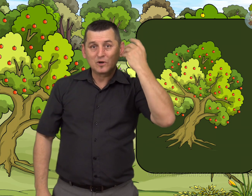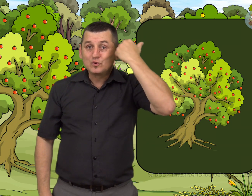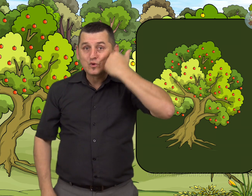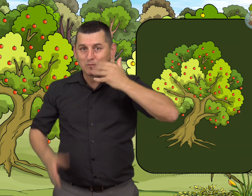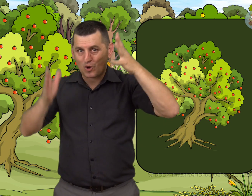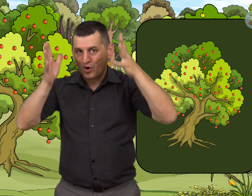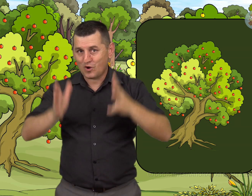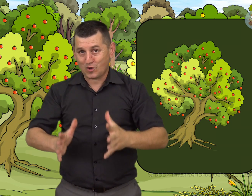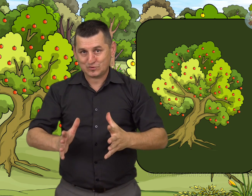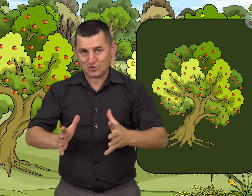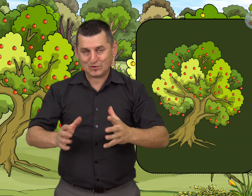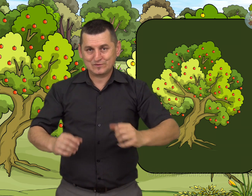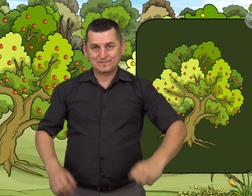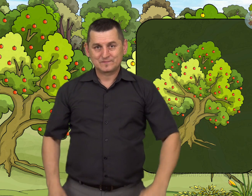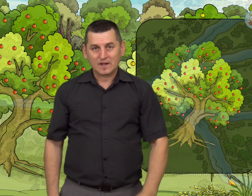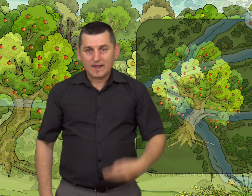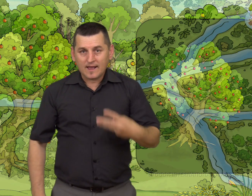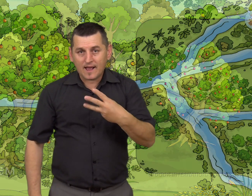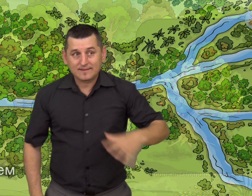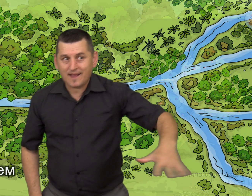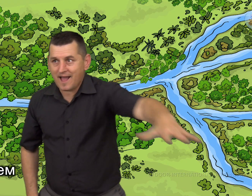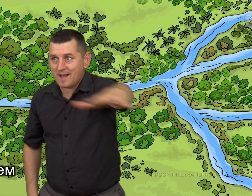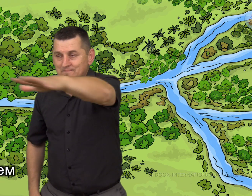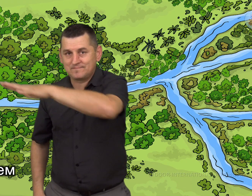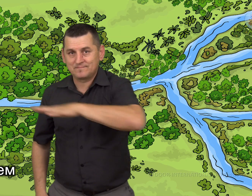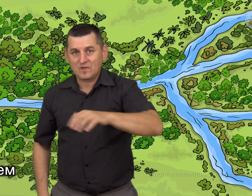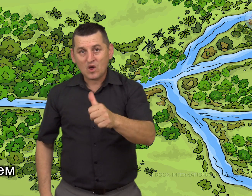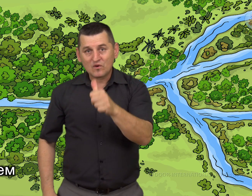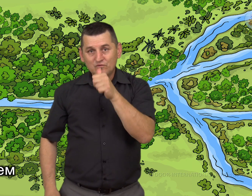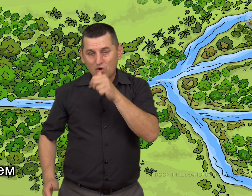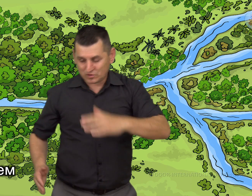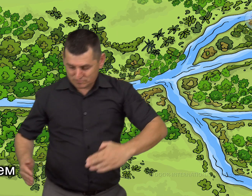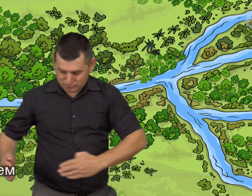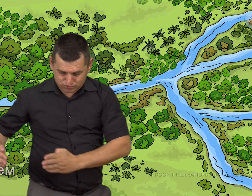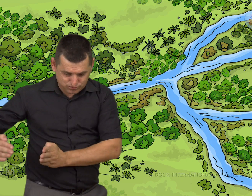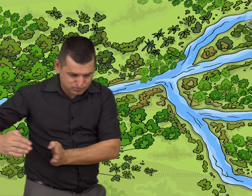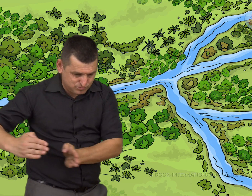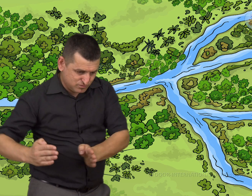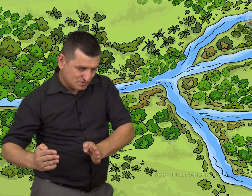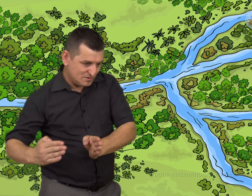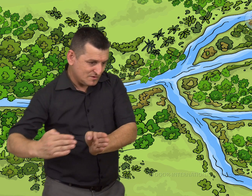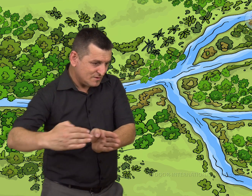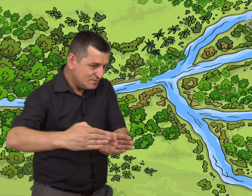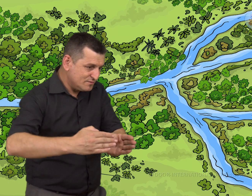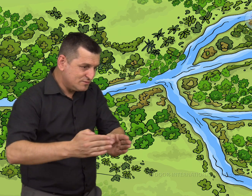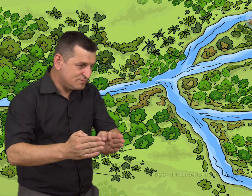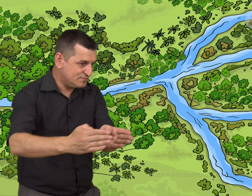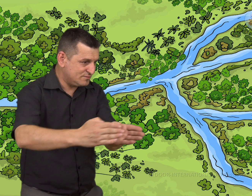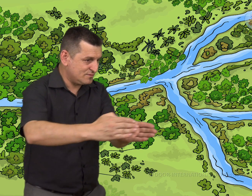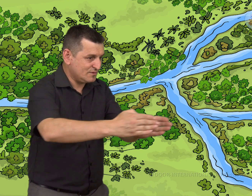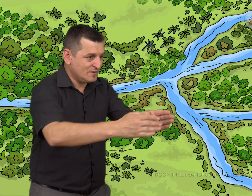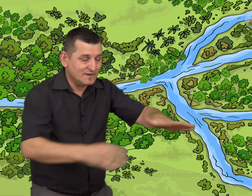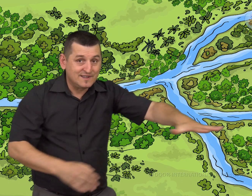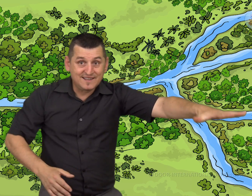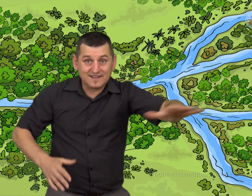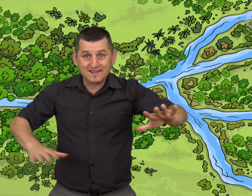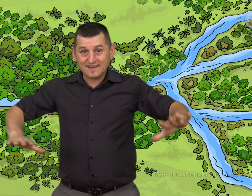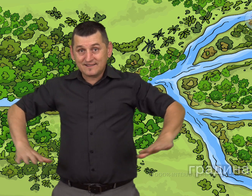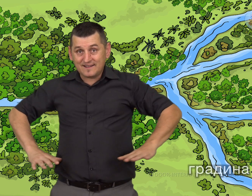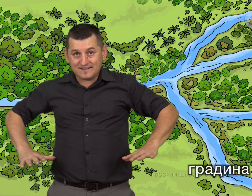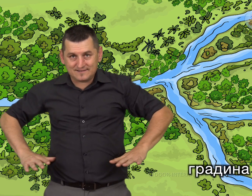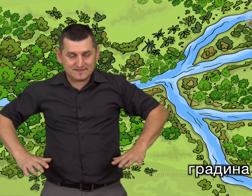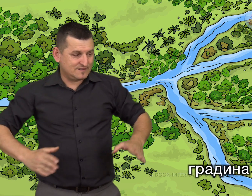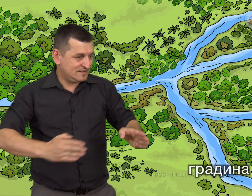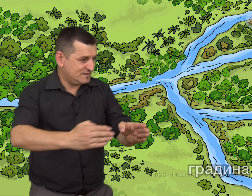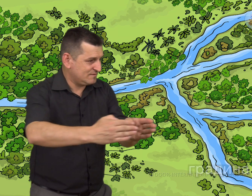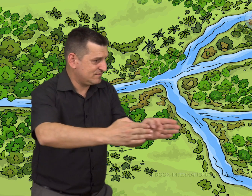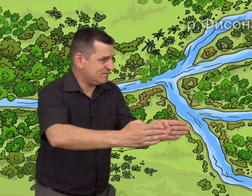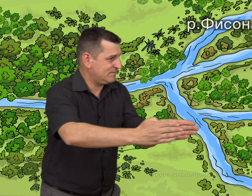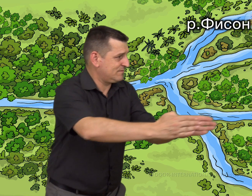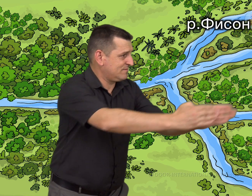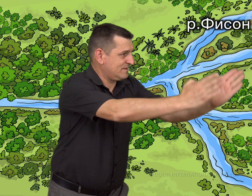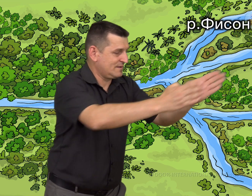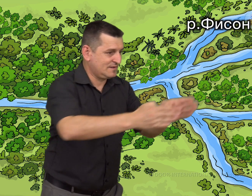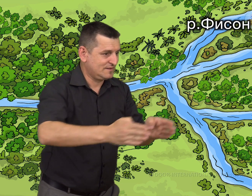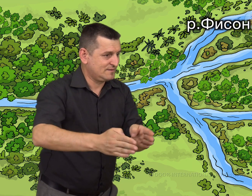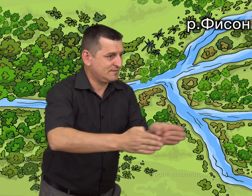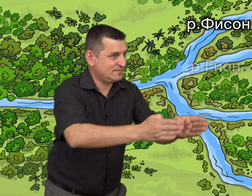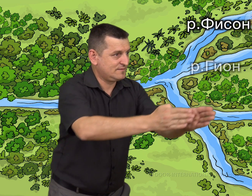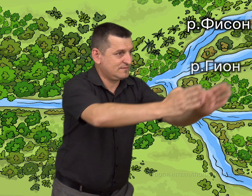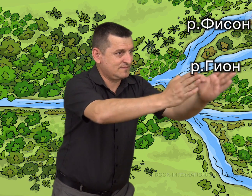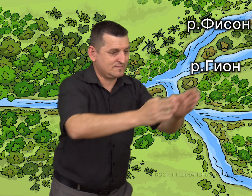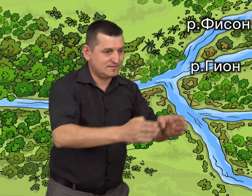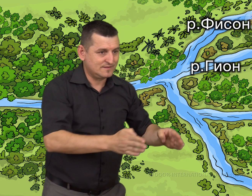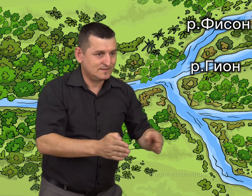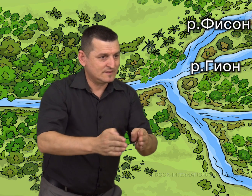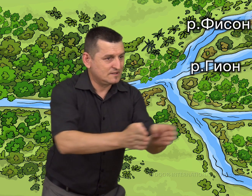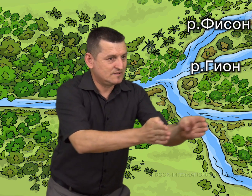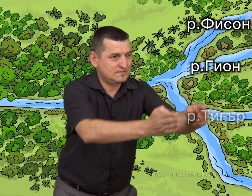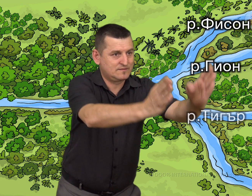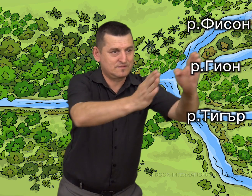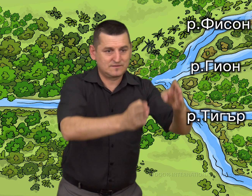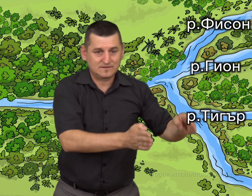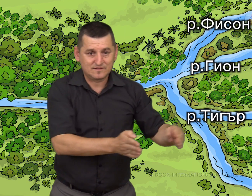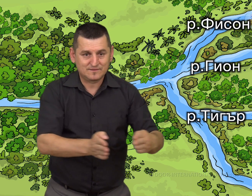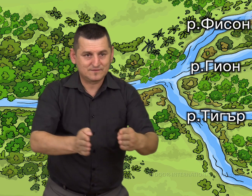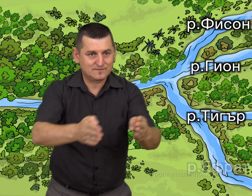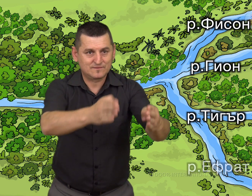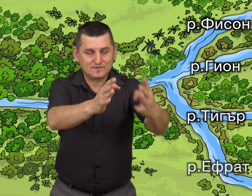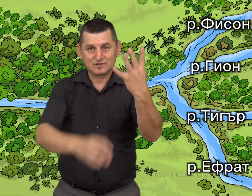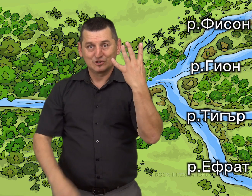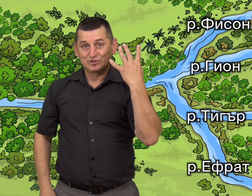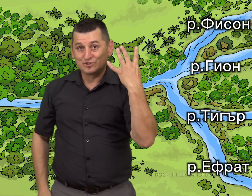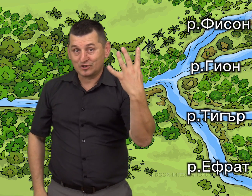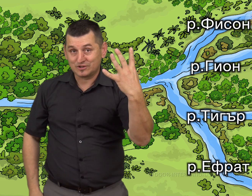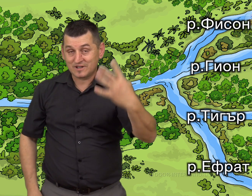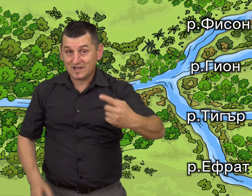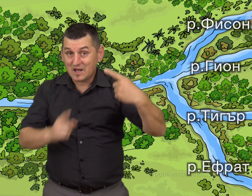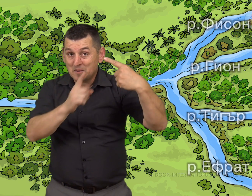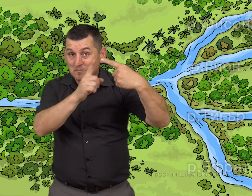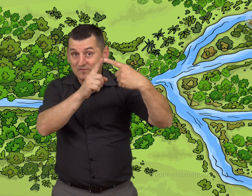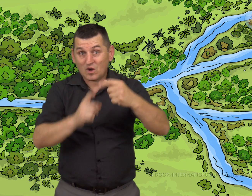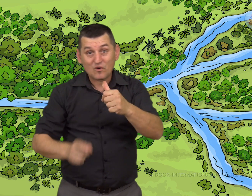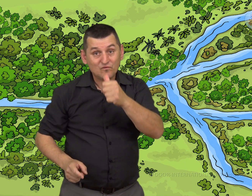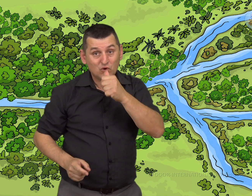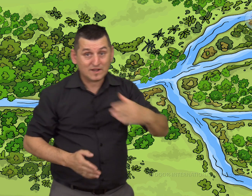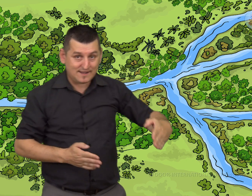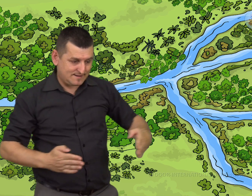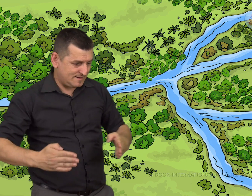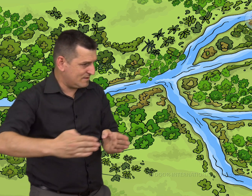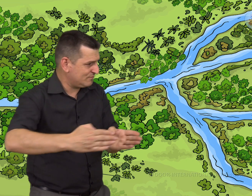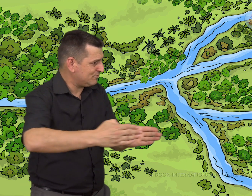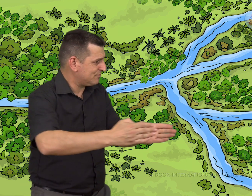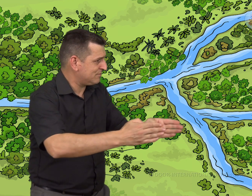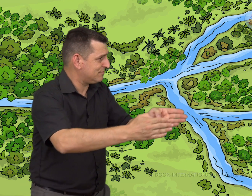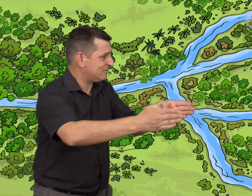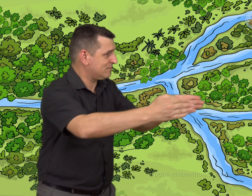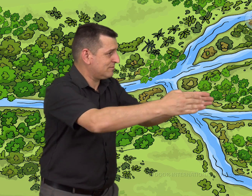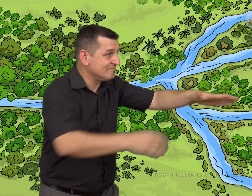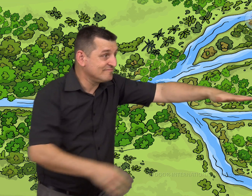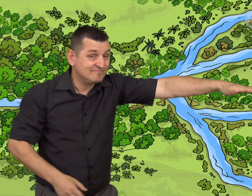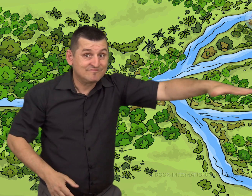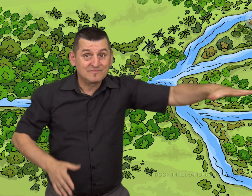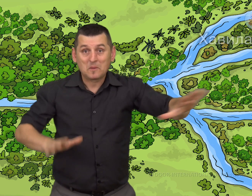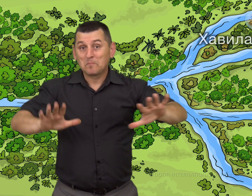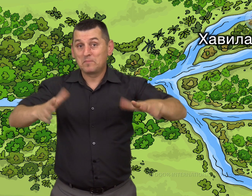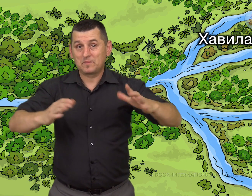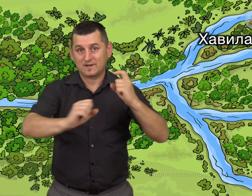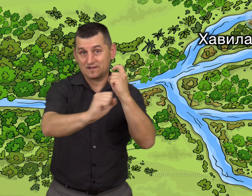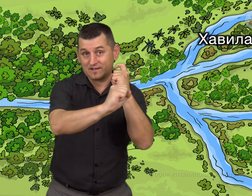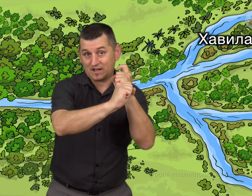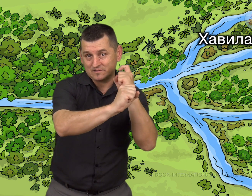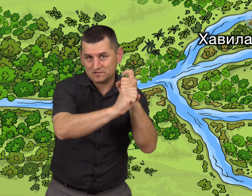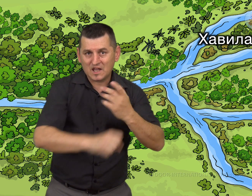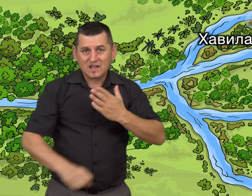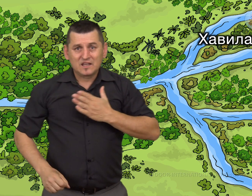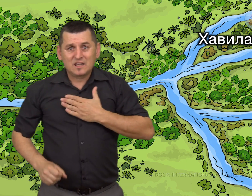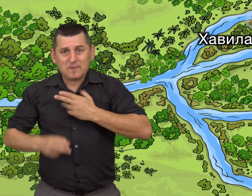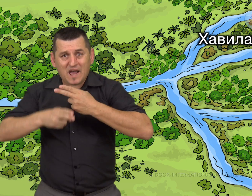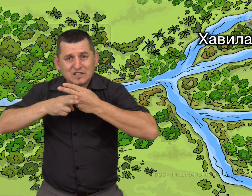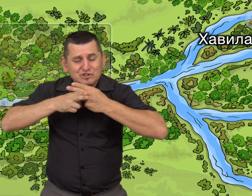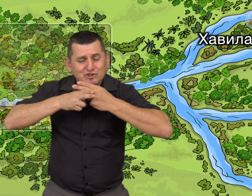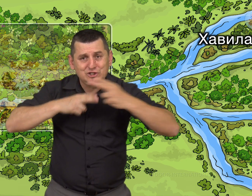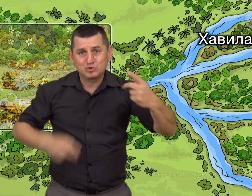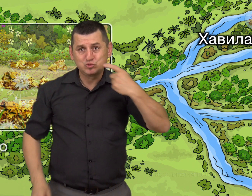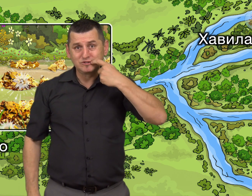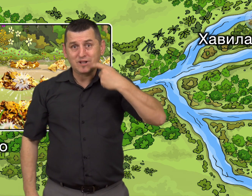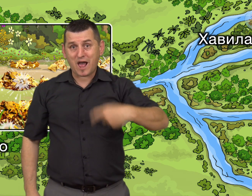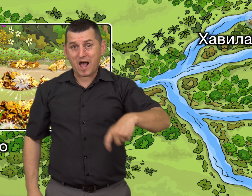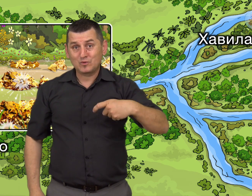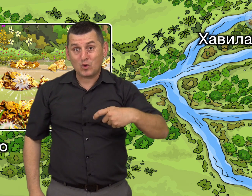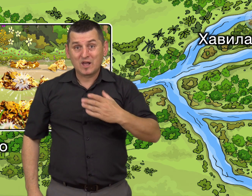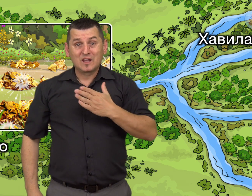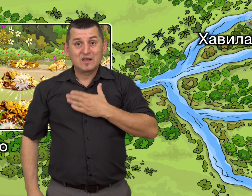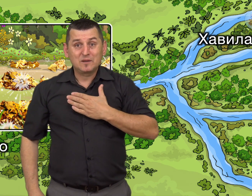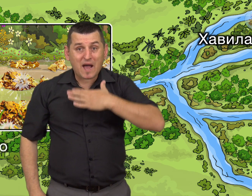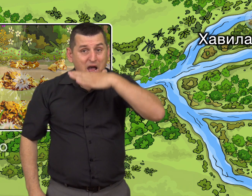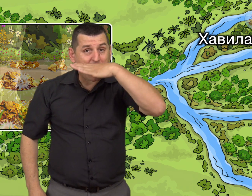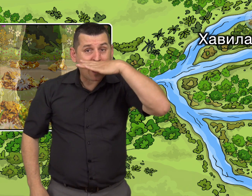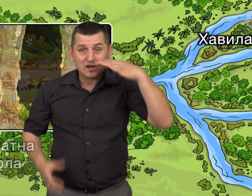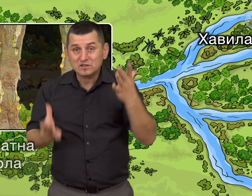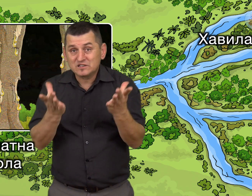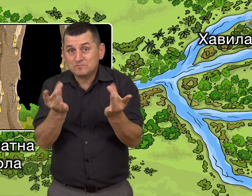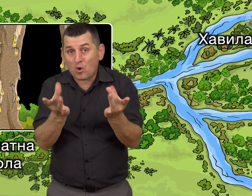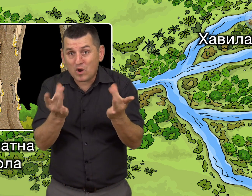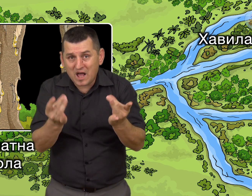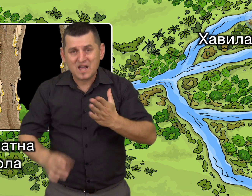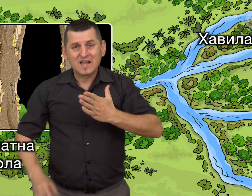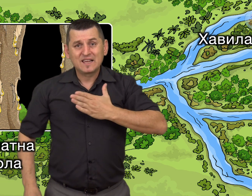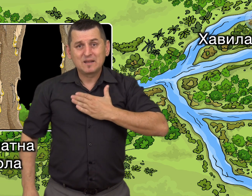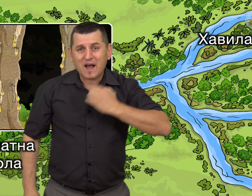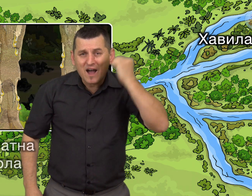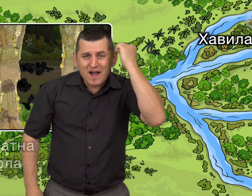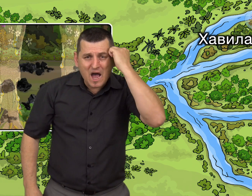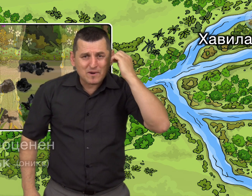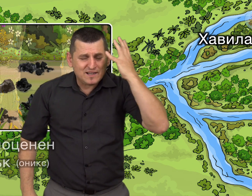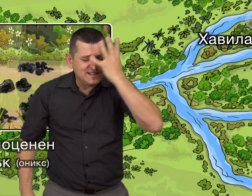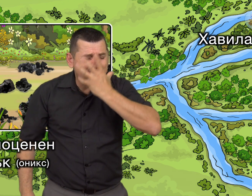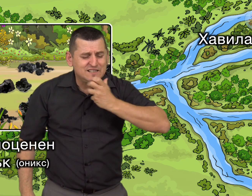Now a river flowed out of Eden to water the garden, and from there it branched into four headwaters: The name of the first river is Pishon; it winds through the whole land of Havilah, where there is gold.